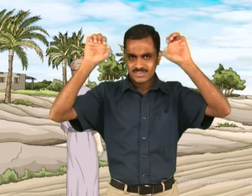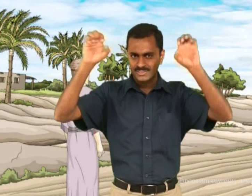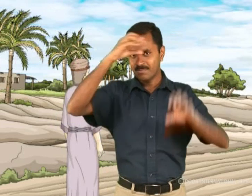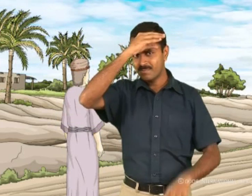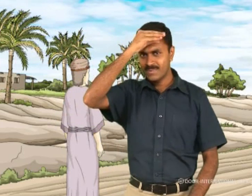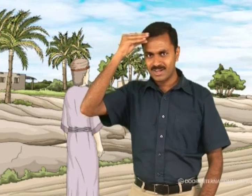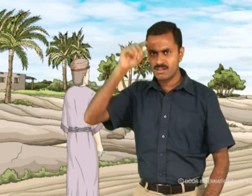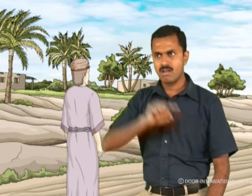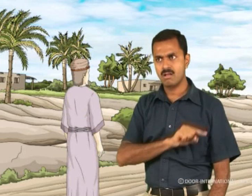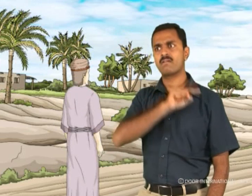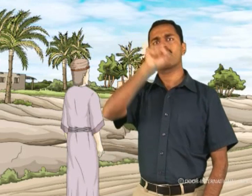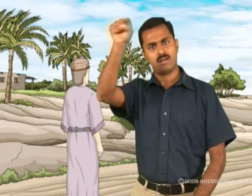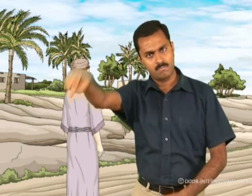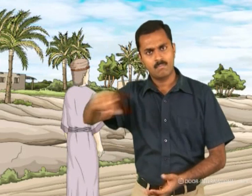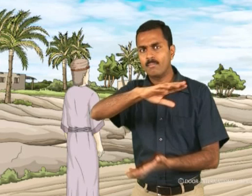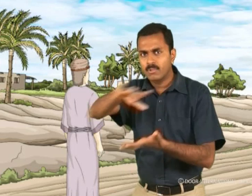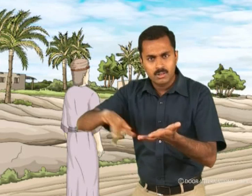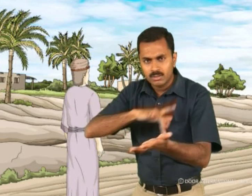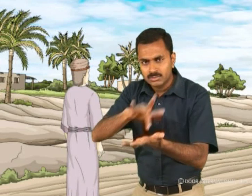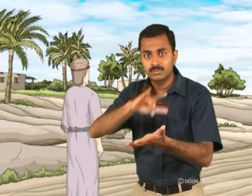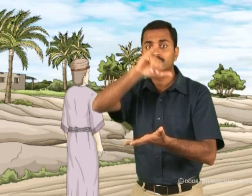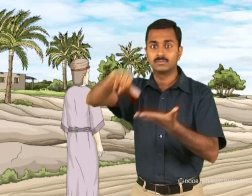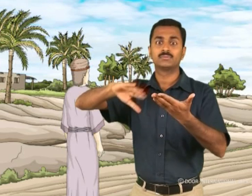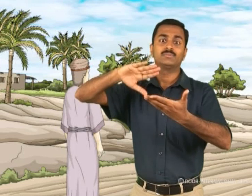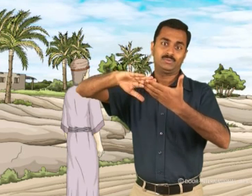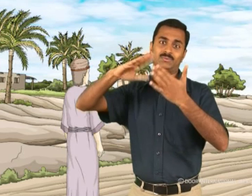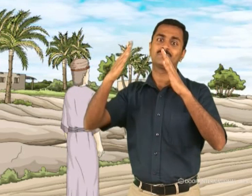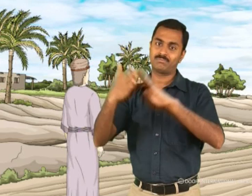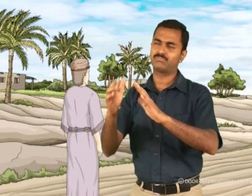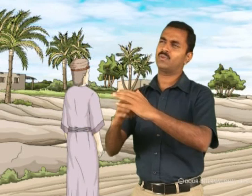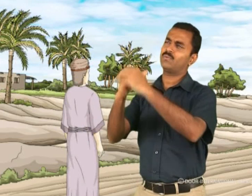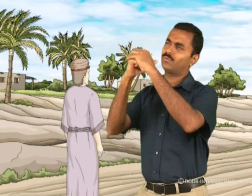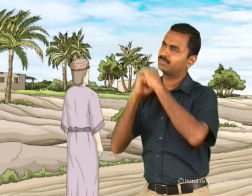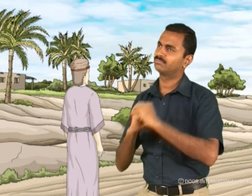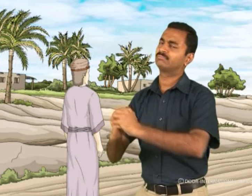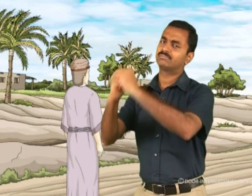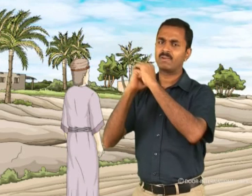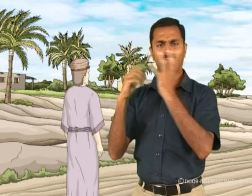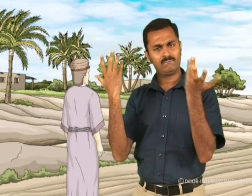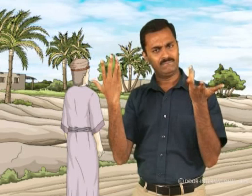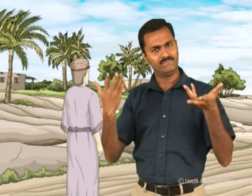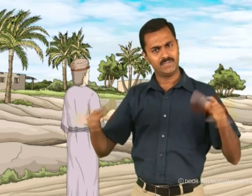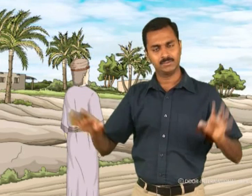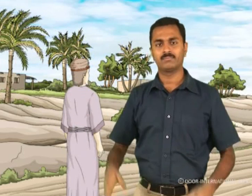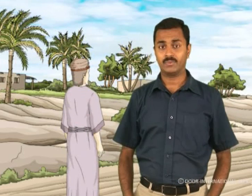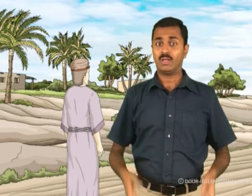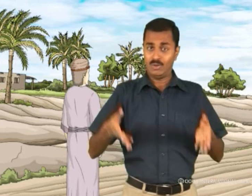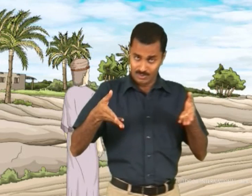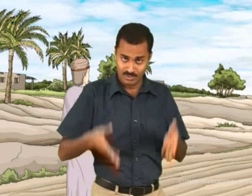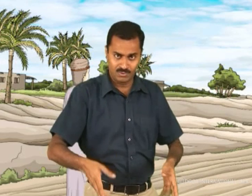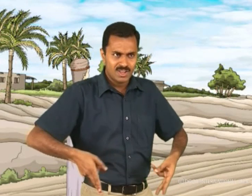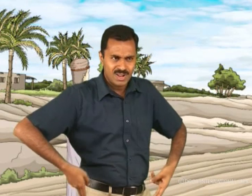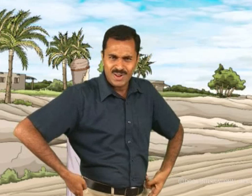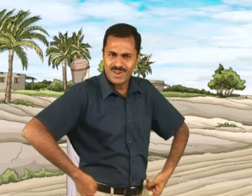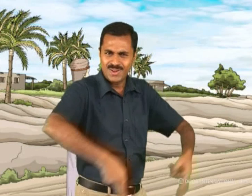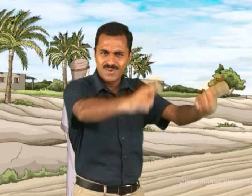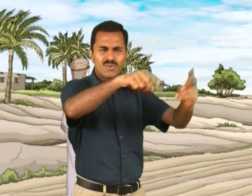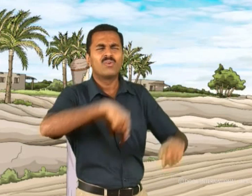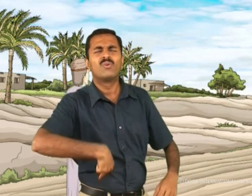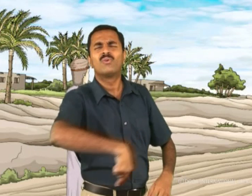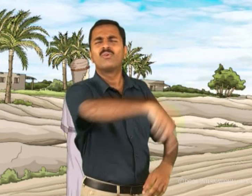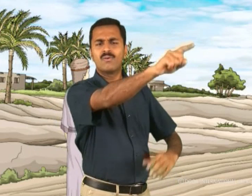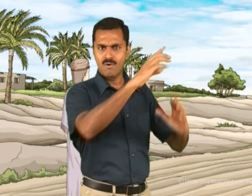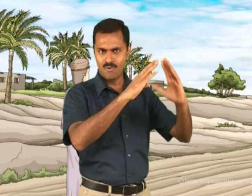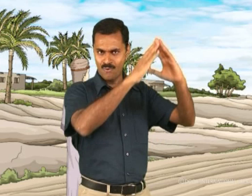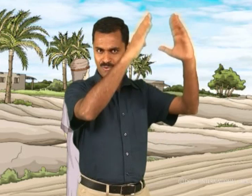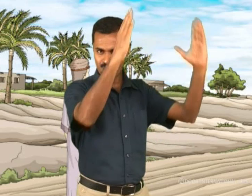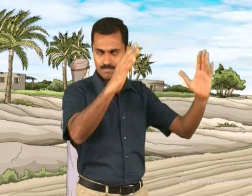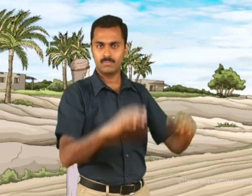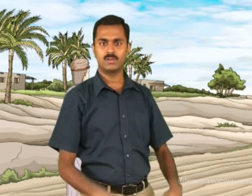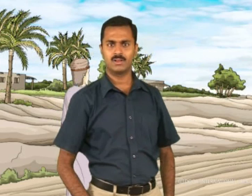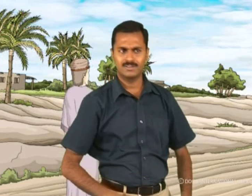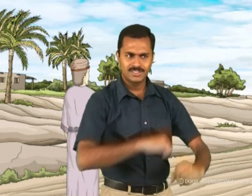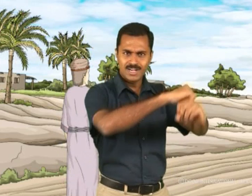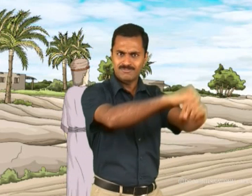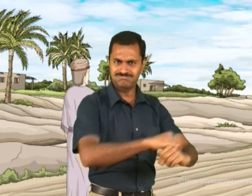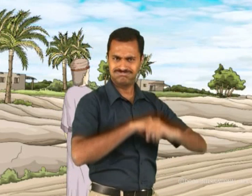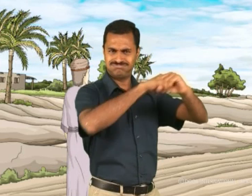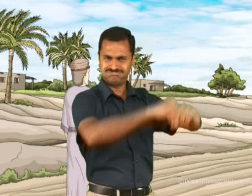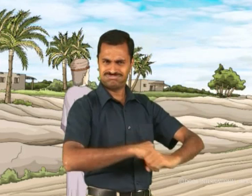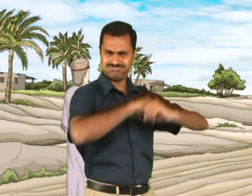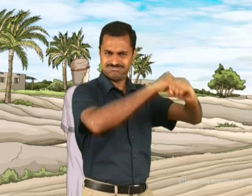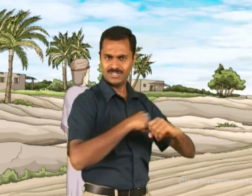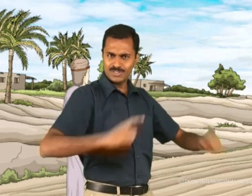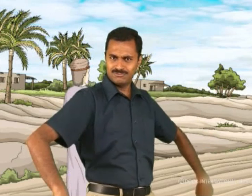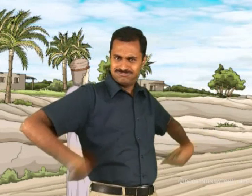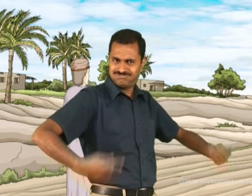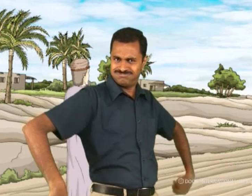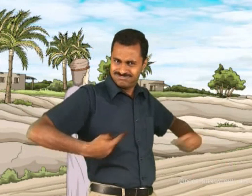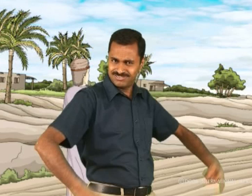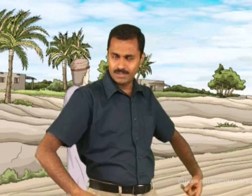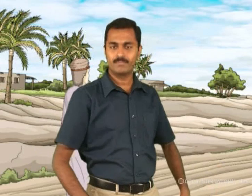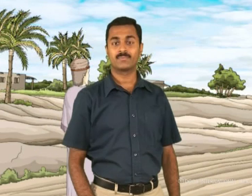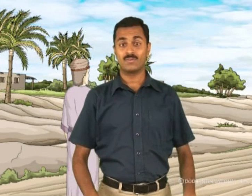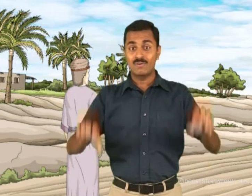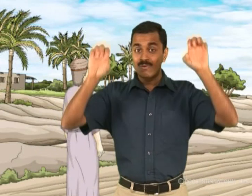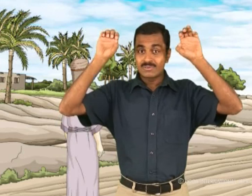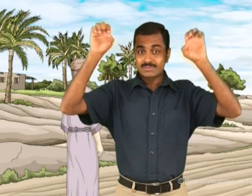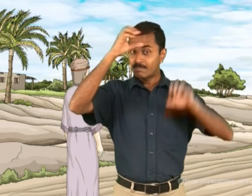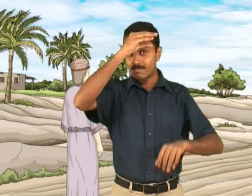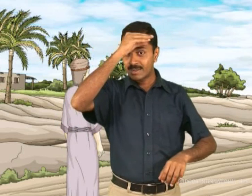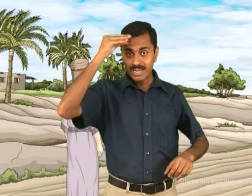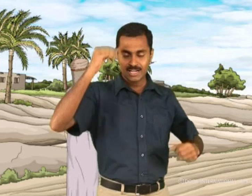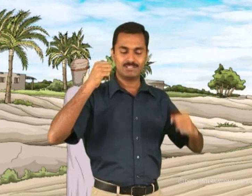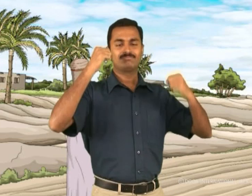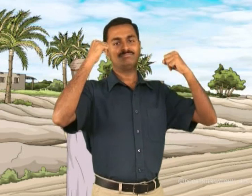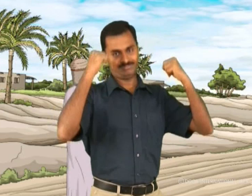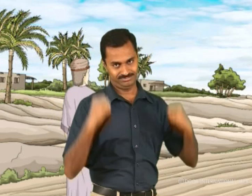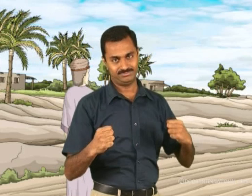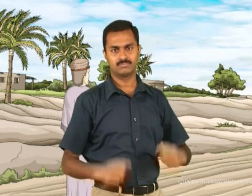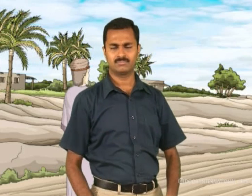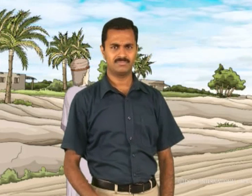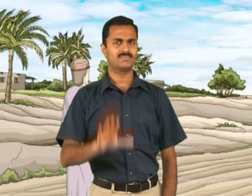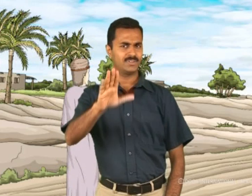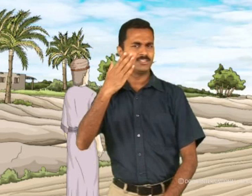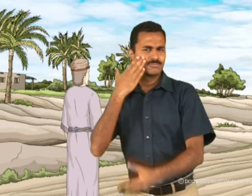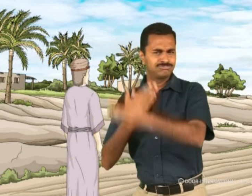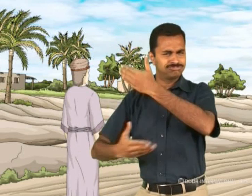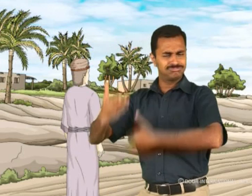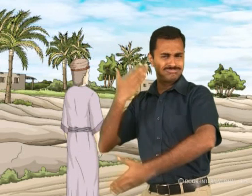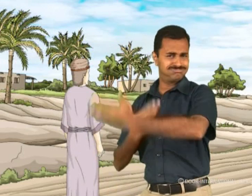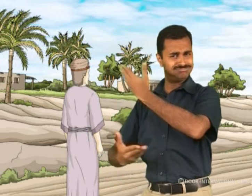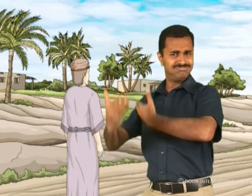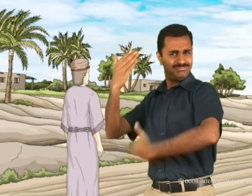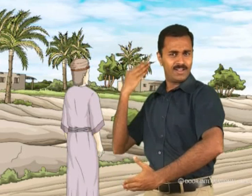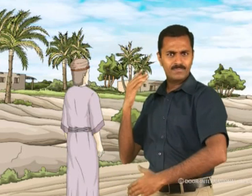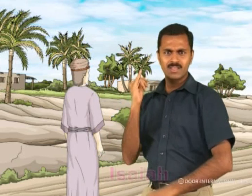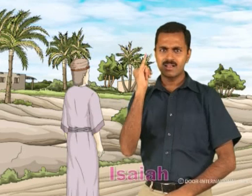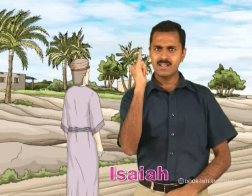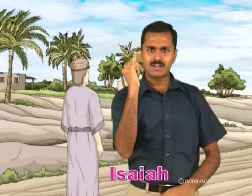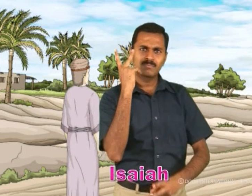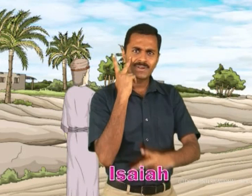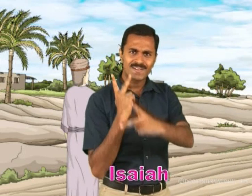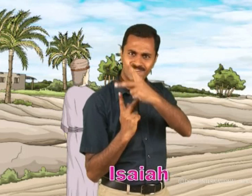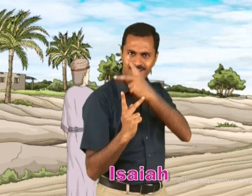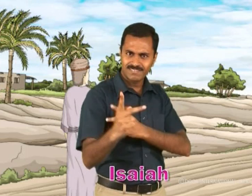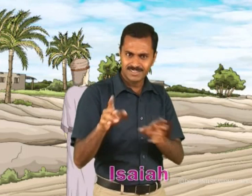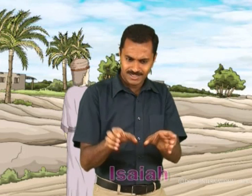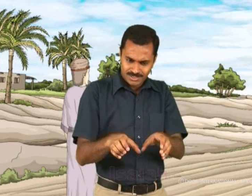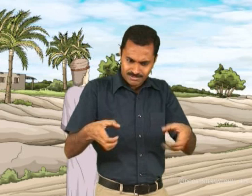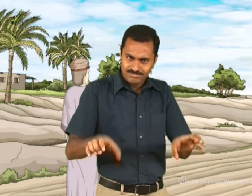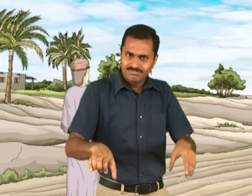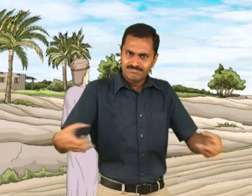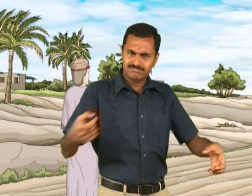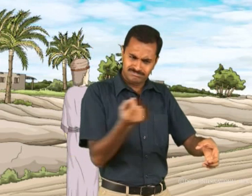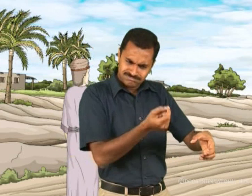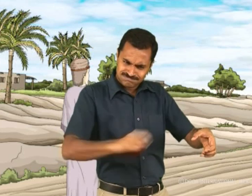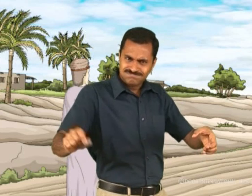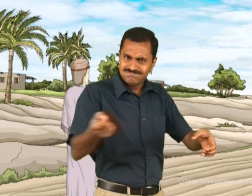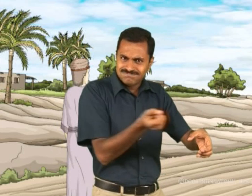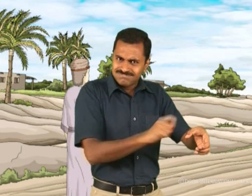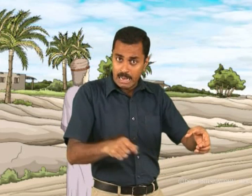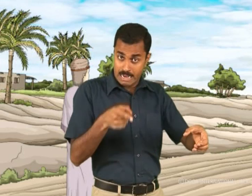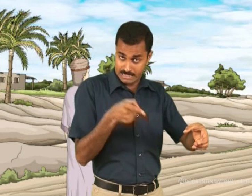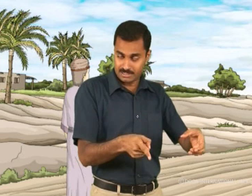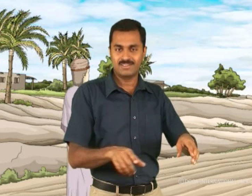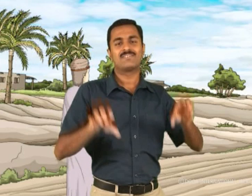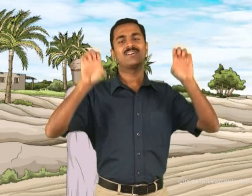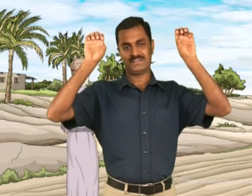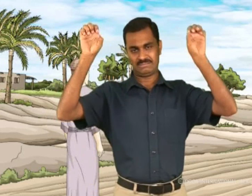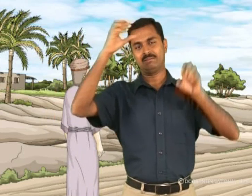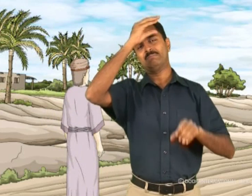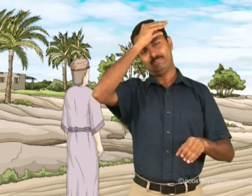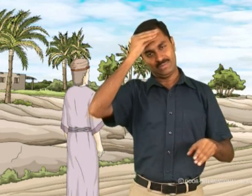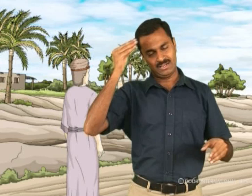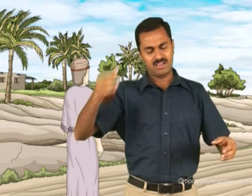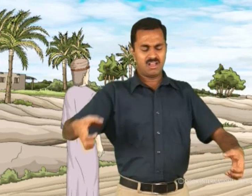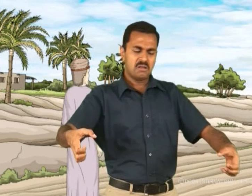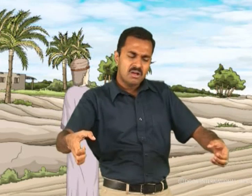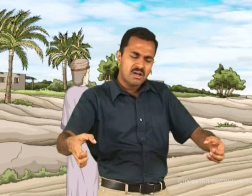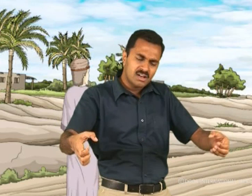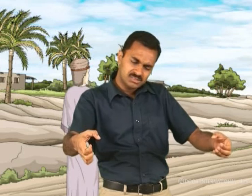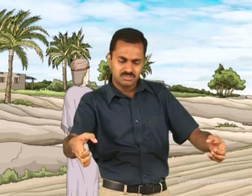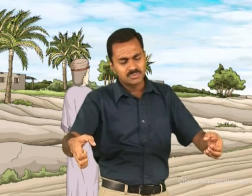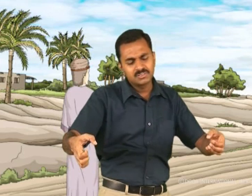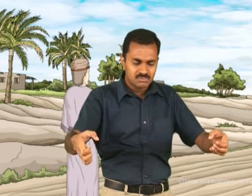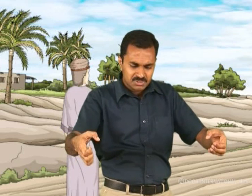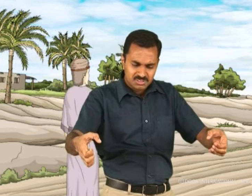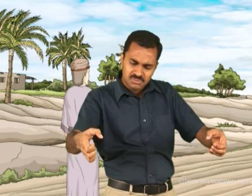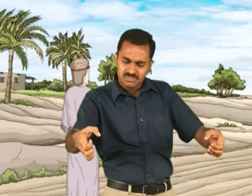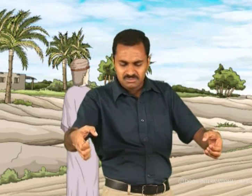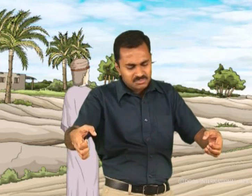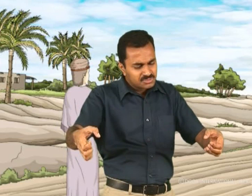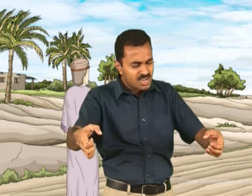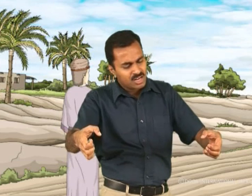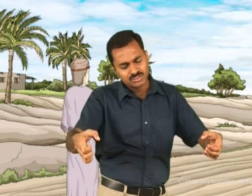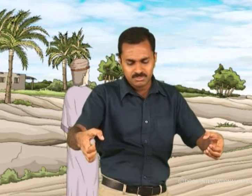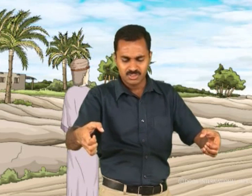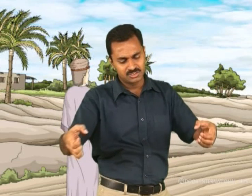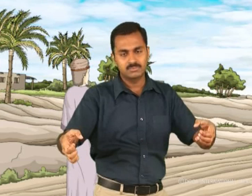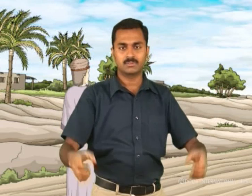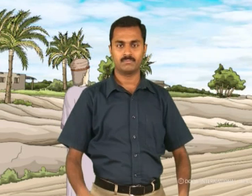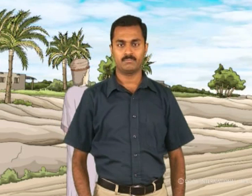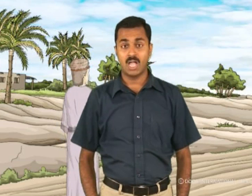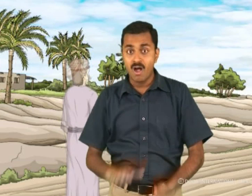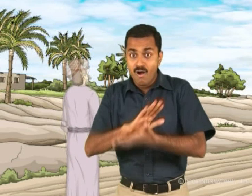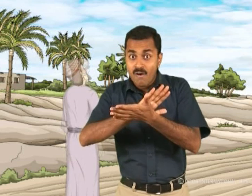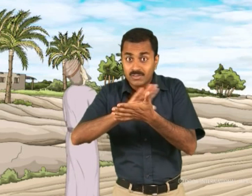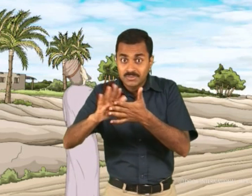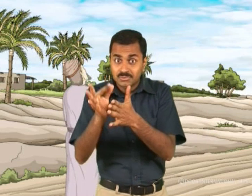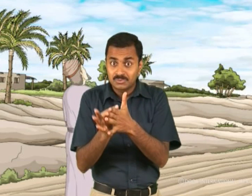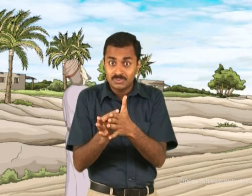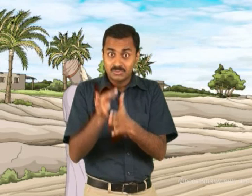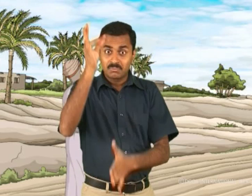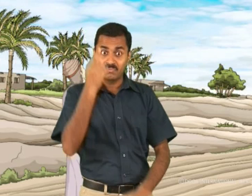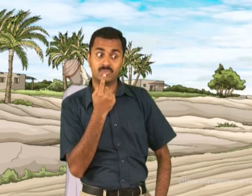He had gone to Jerusalem to worship, and on his return was sitting in his chariot reading Isaiah the prophet.